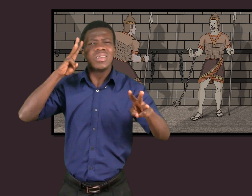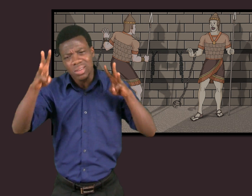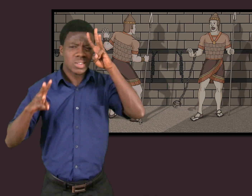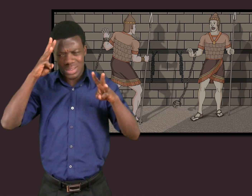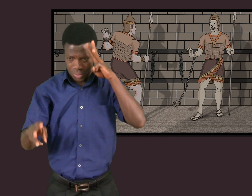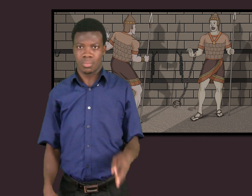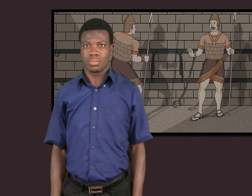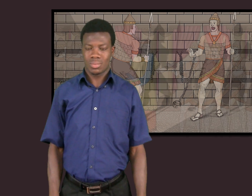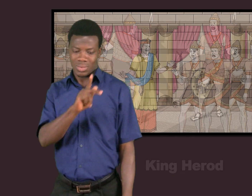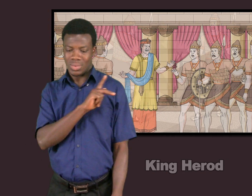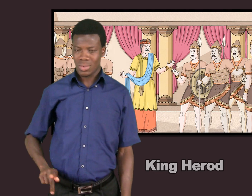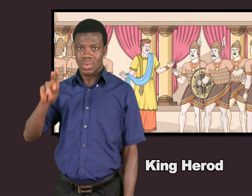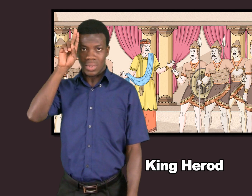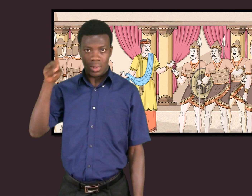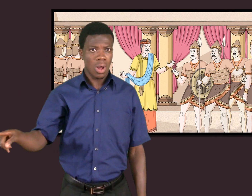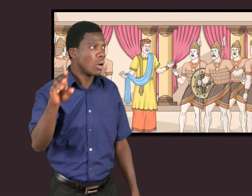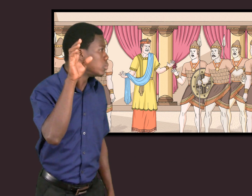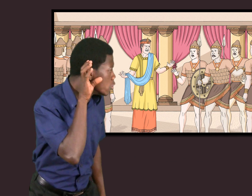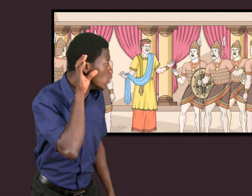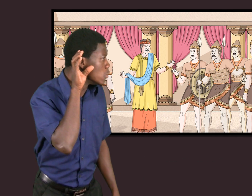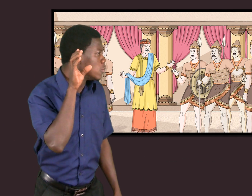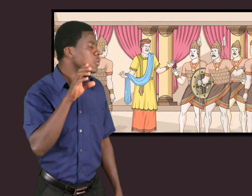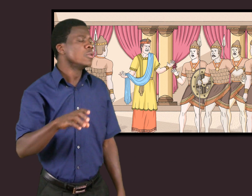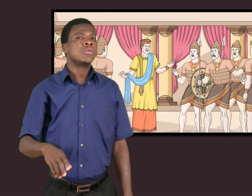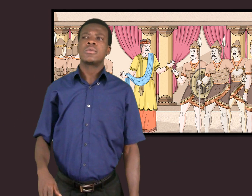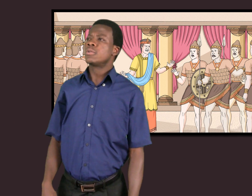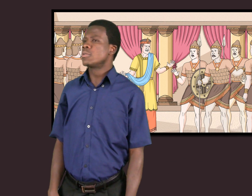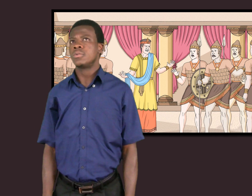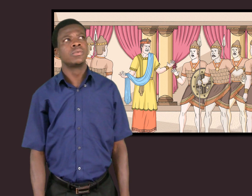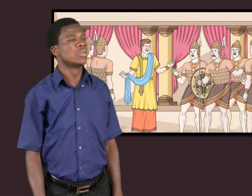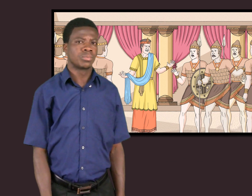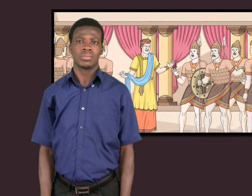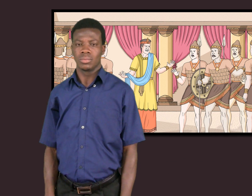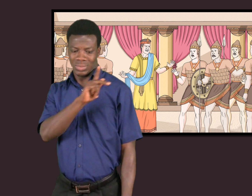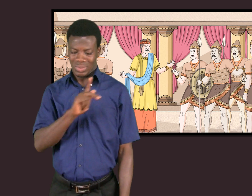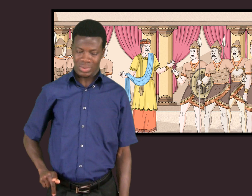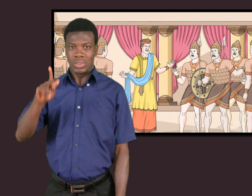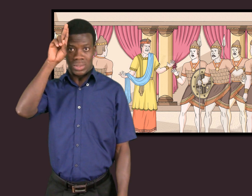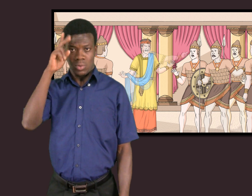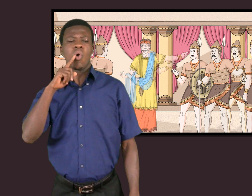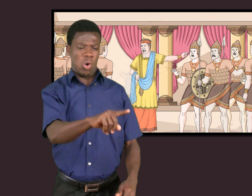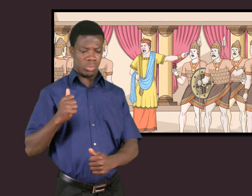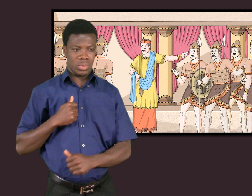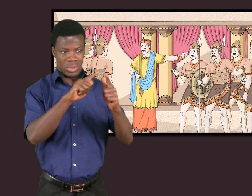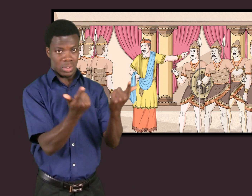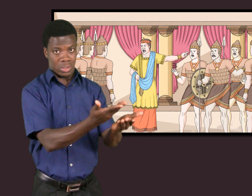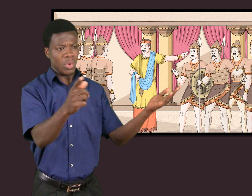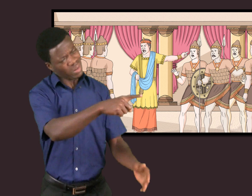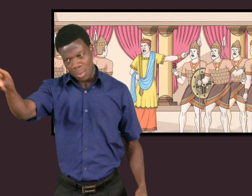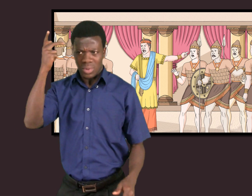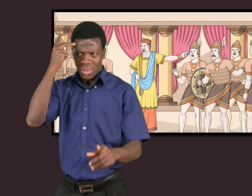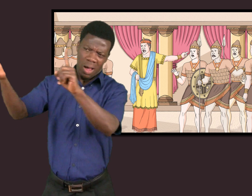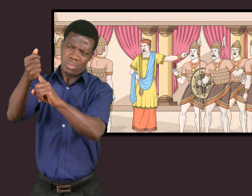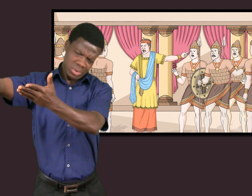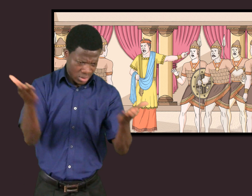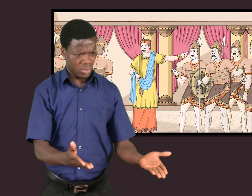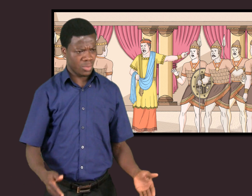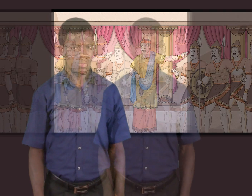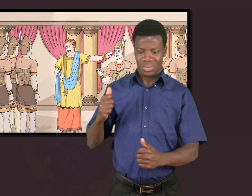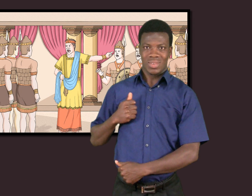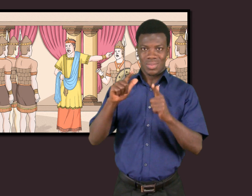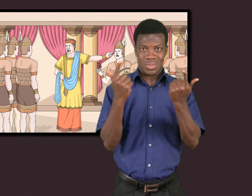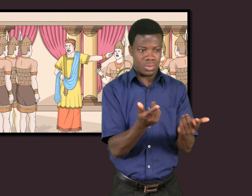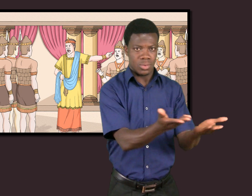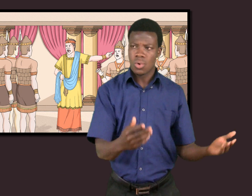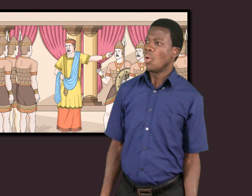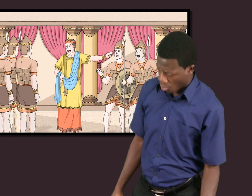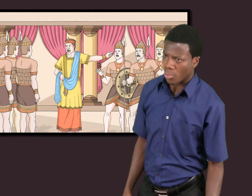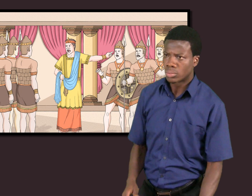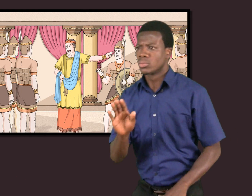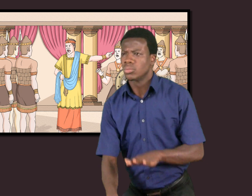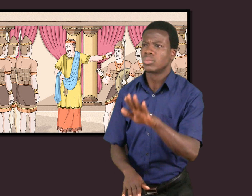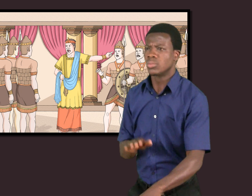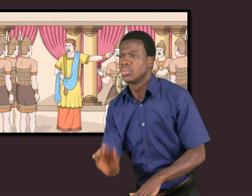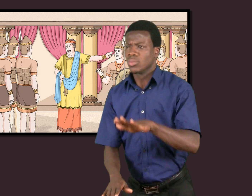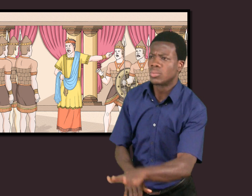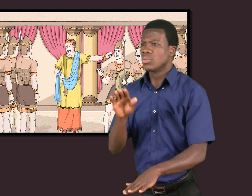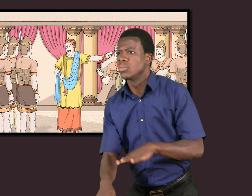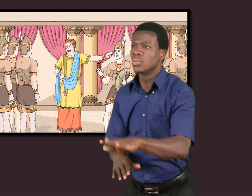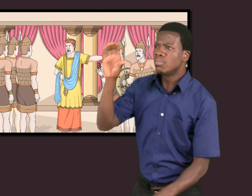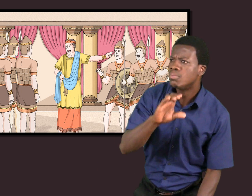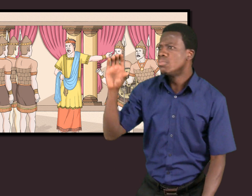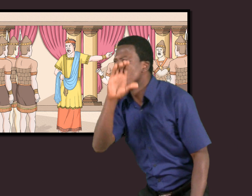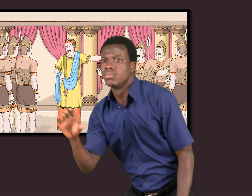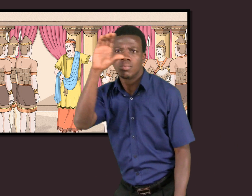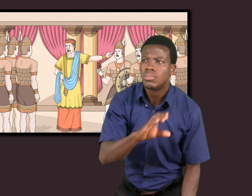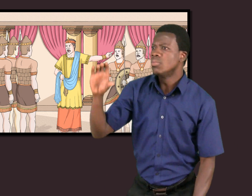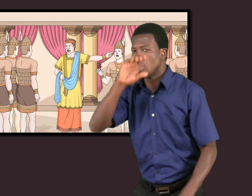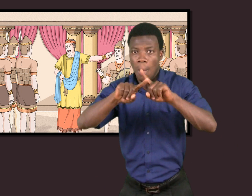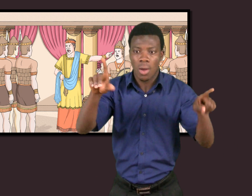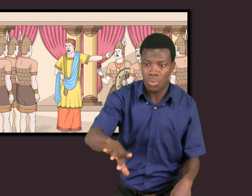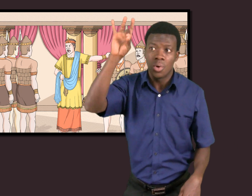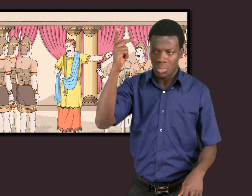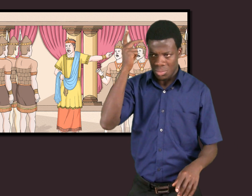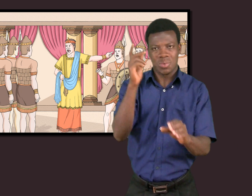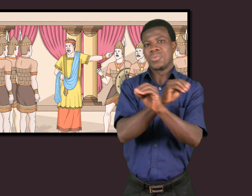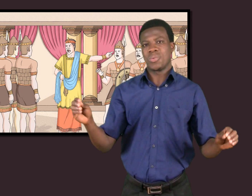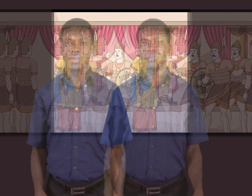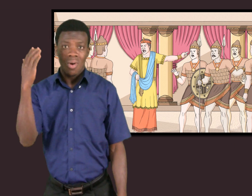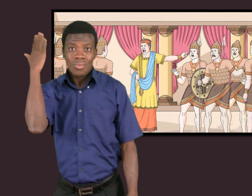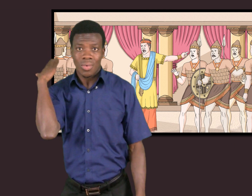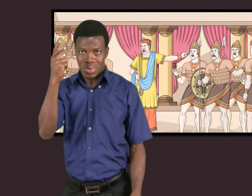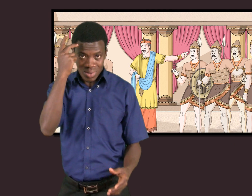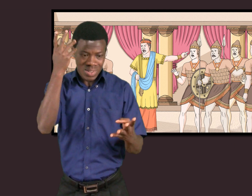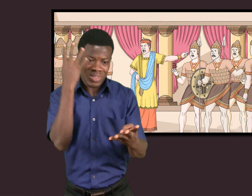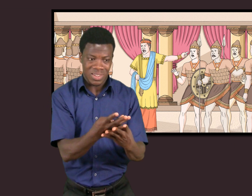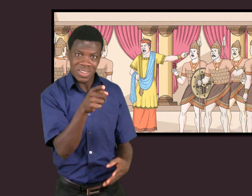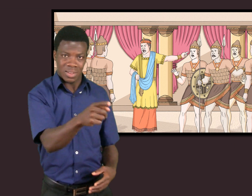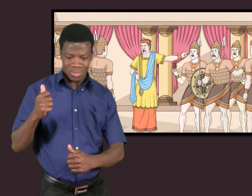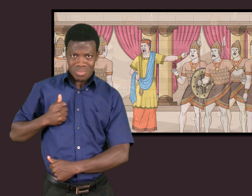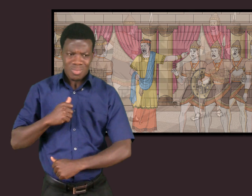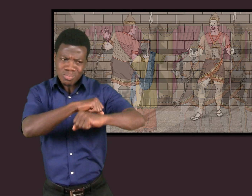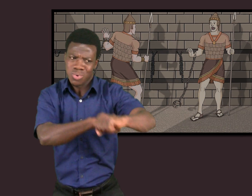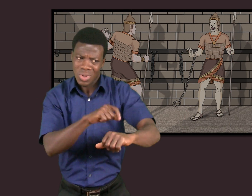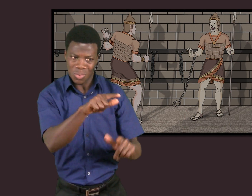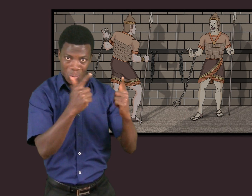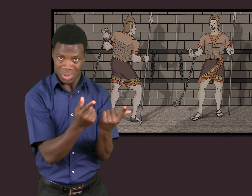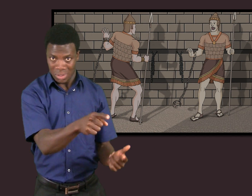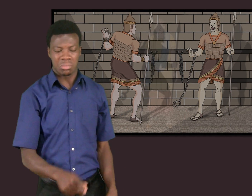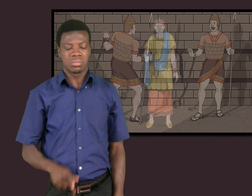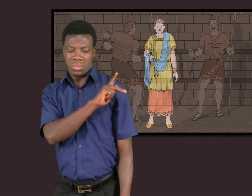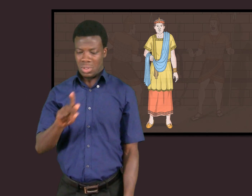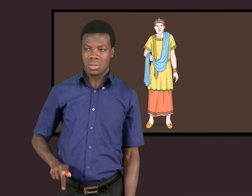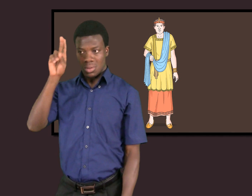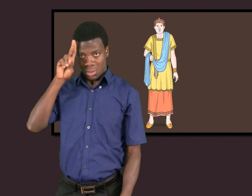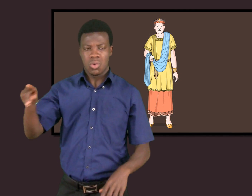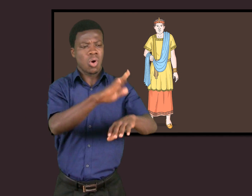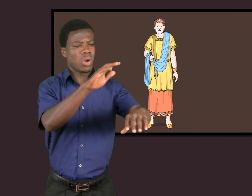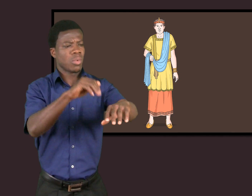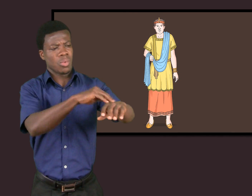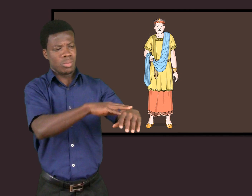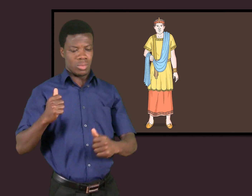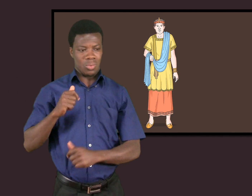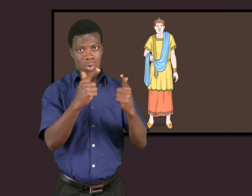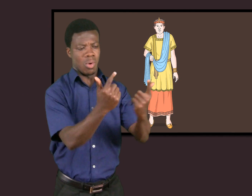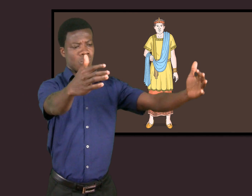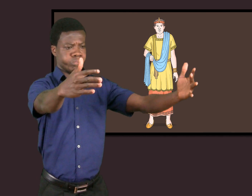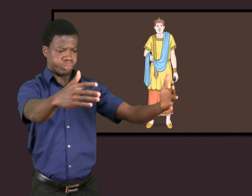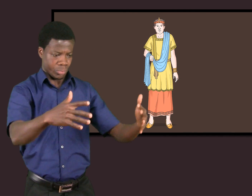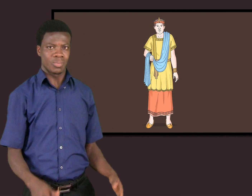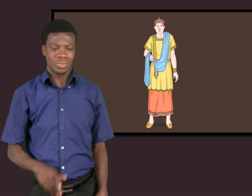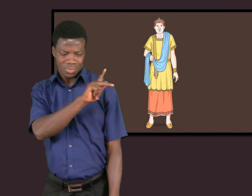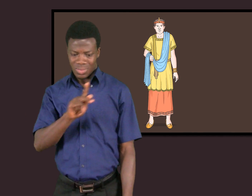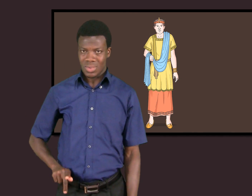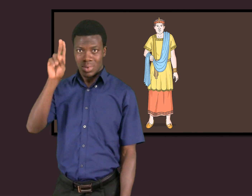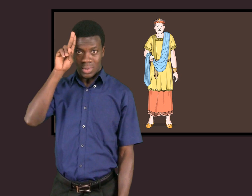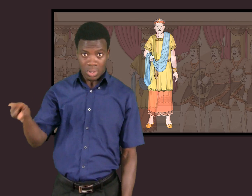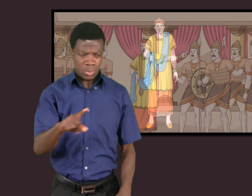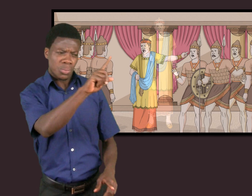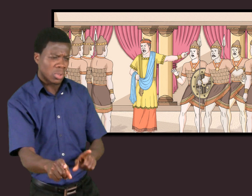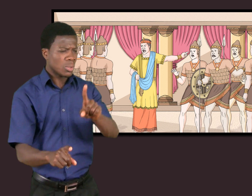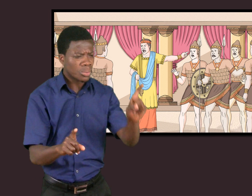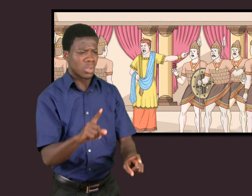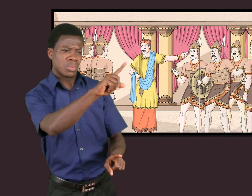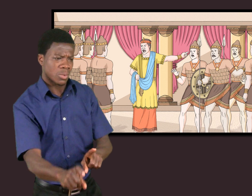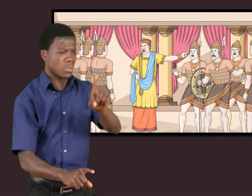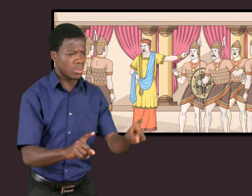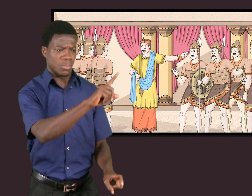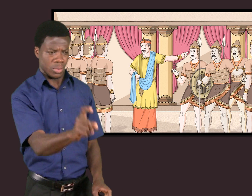After Herod had searched for him unsuccessfully, he examined the guards and ordered that they be executed.